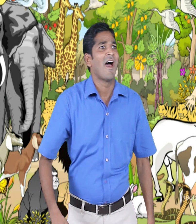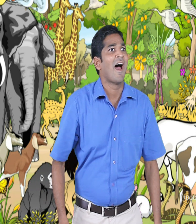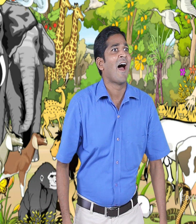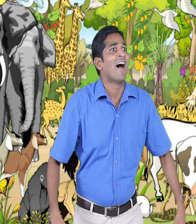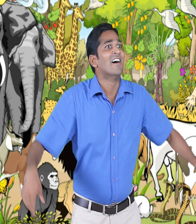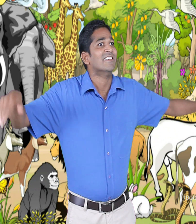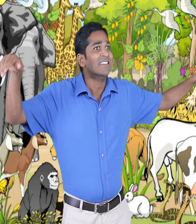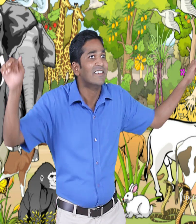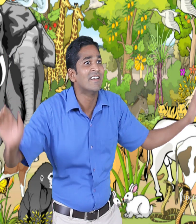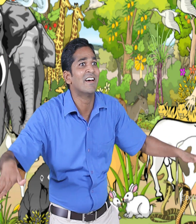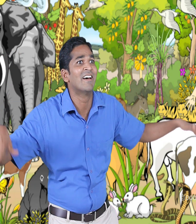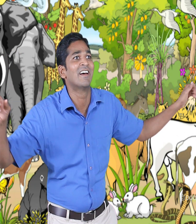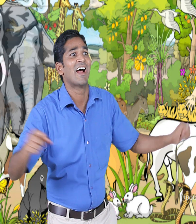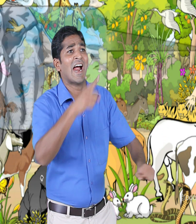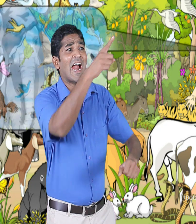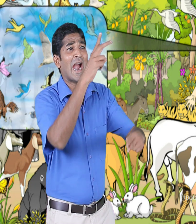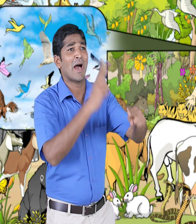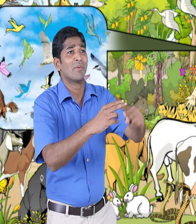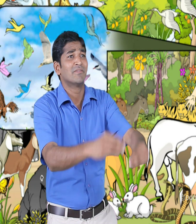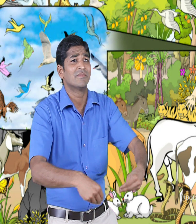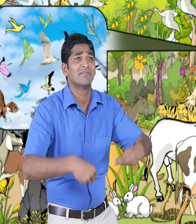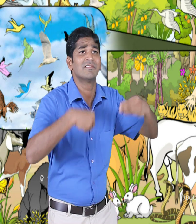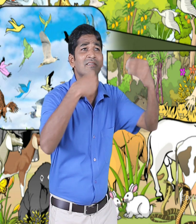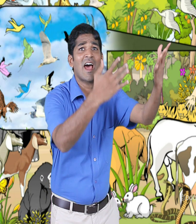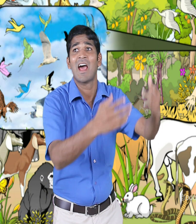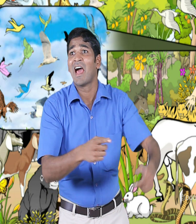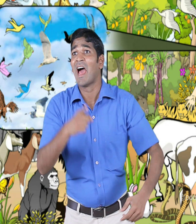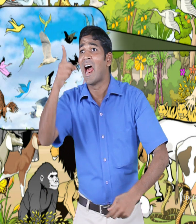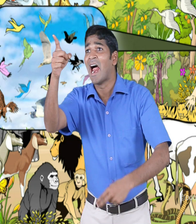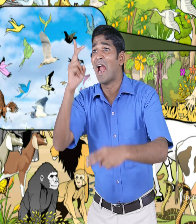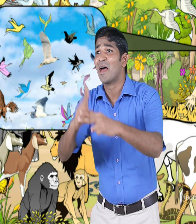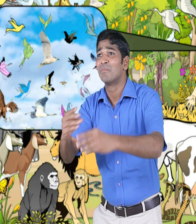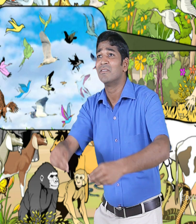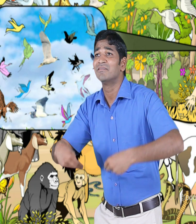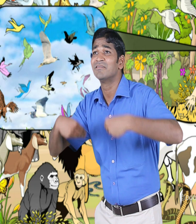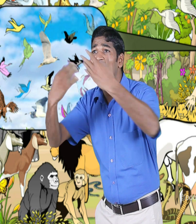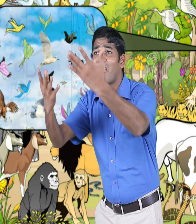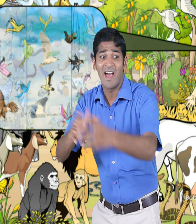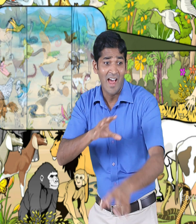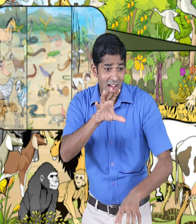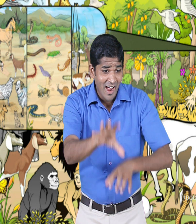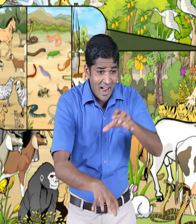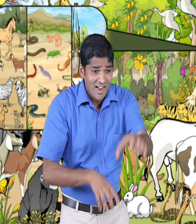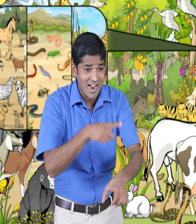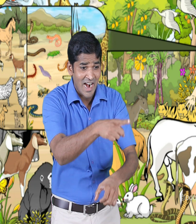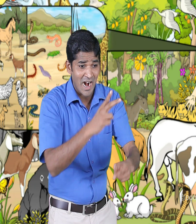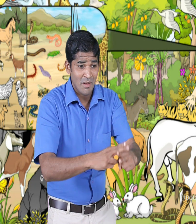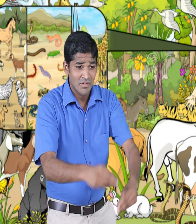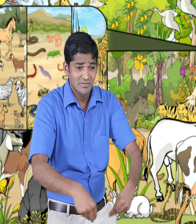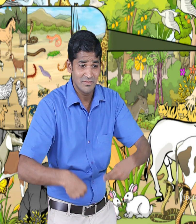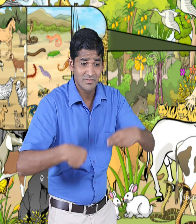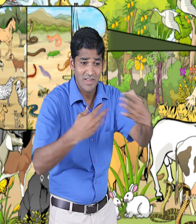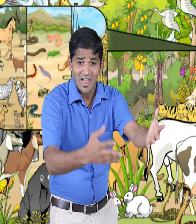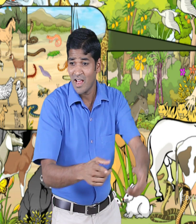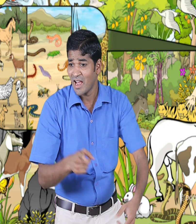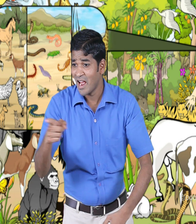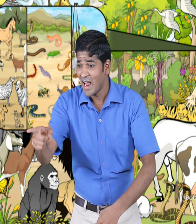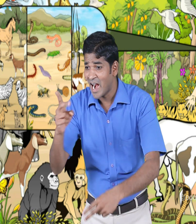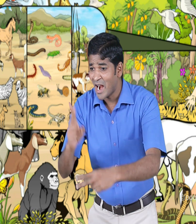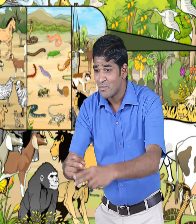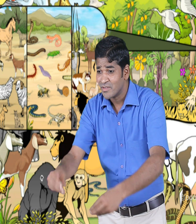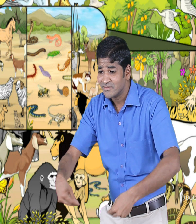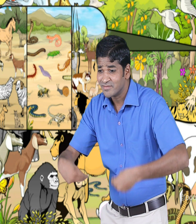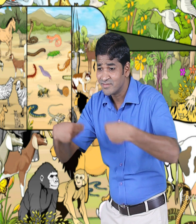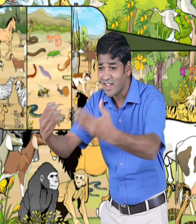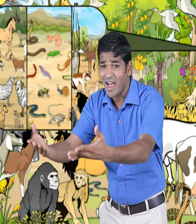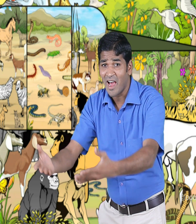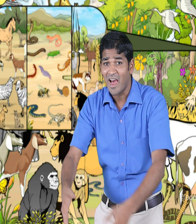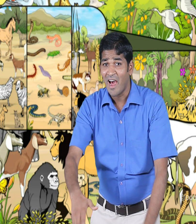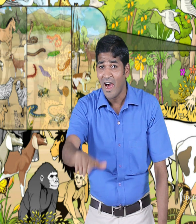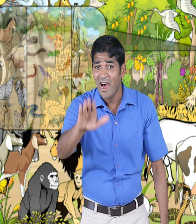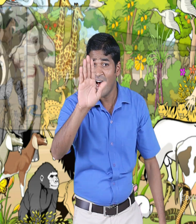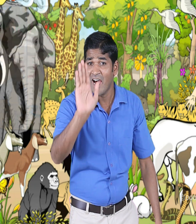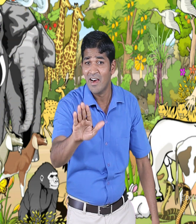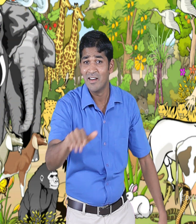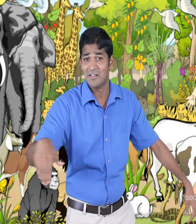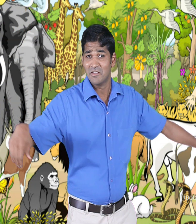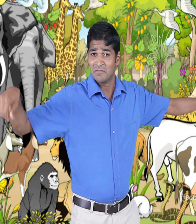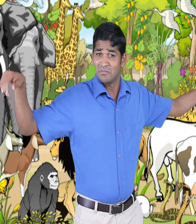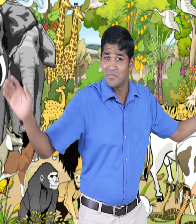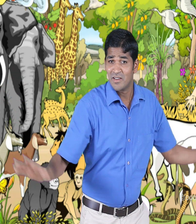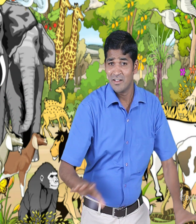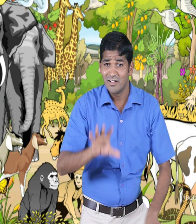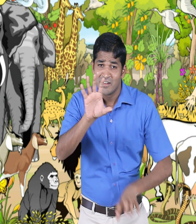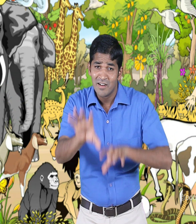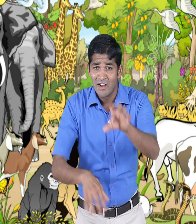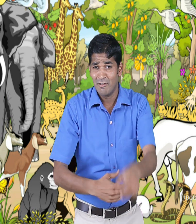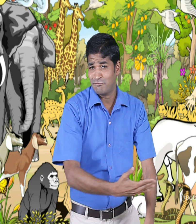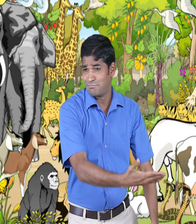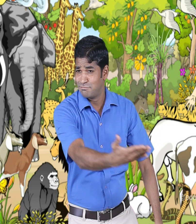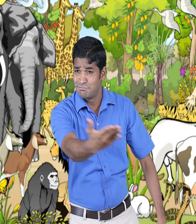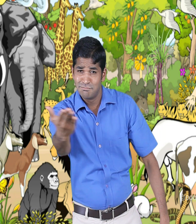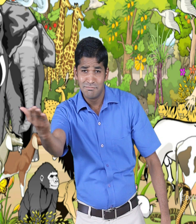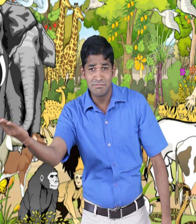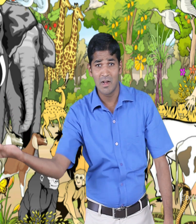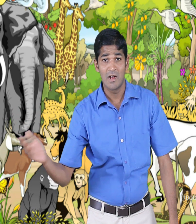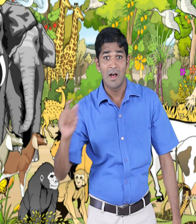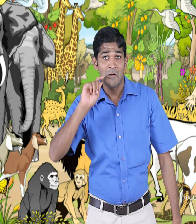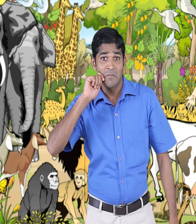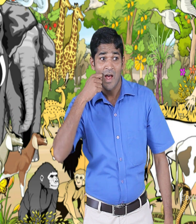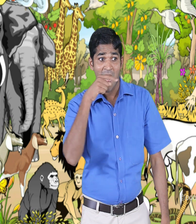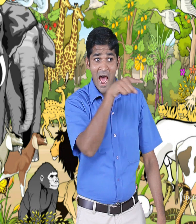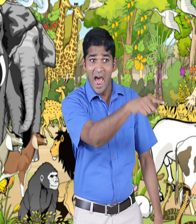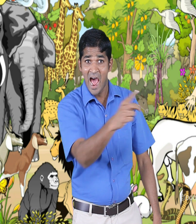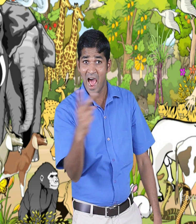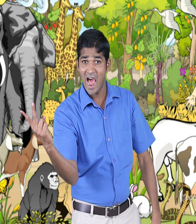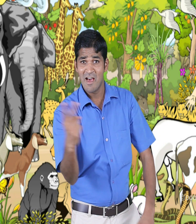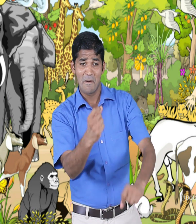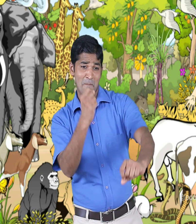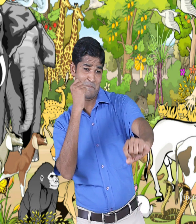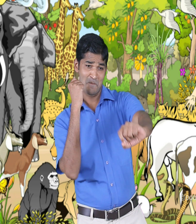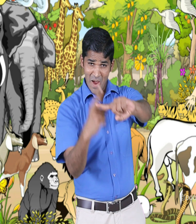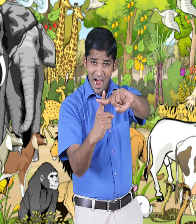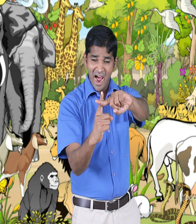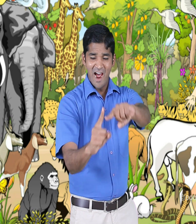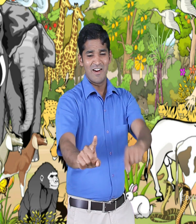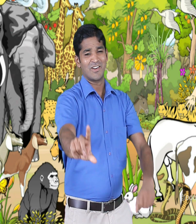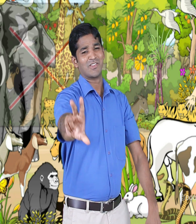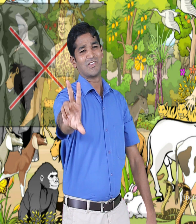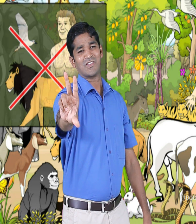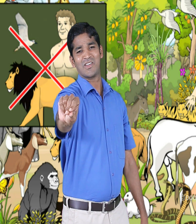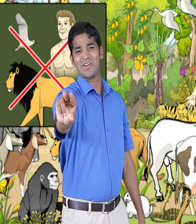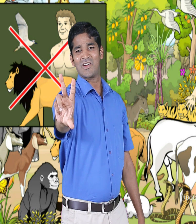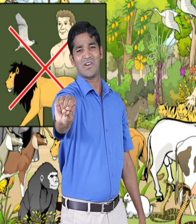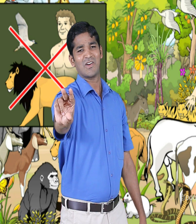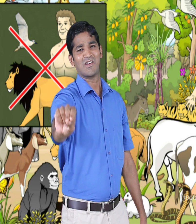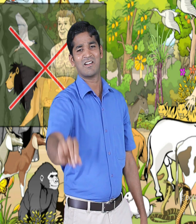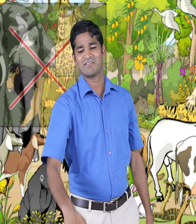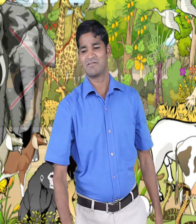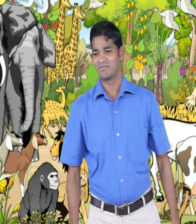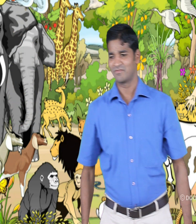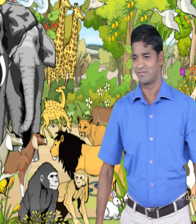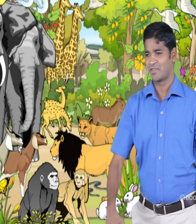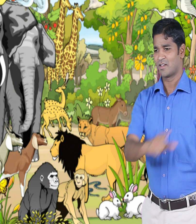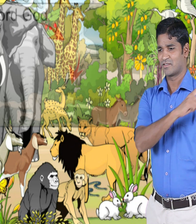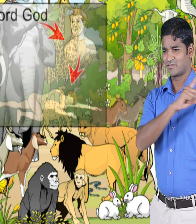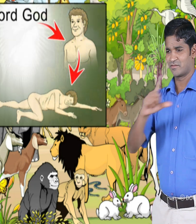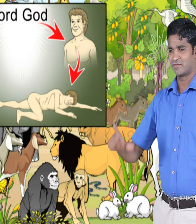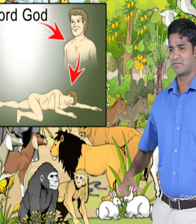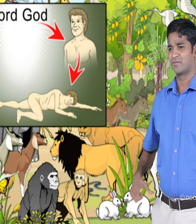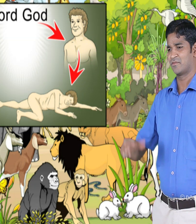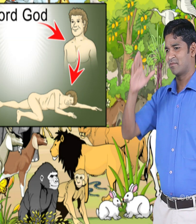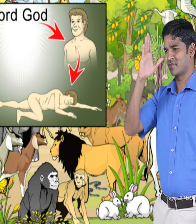The man gave names to all the livestock, to the birds of the air, and to every beast of the field. But for Adam no suitable helper was found.